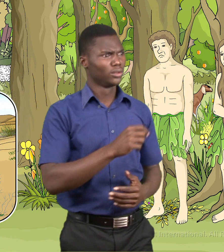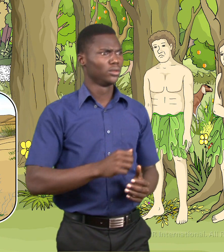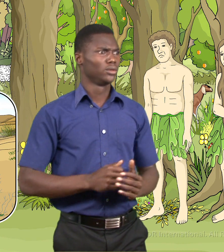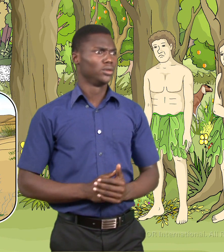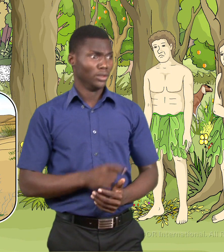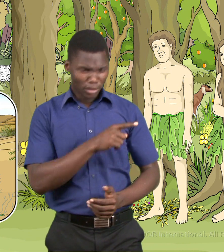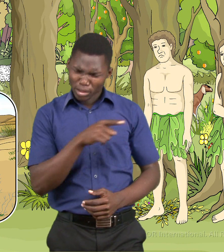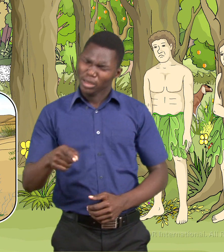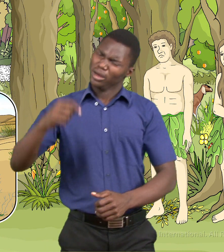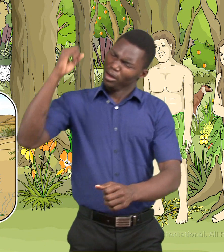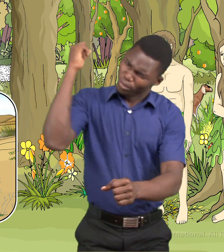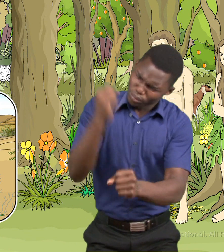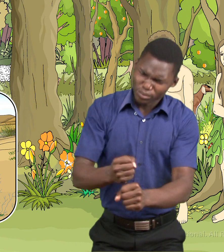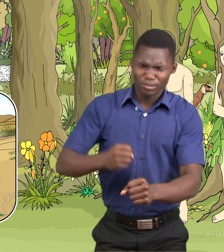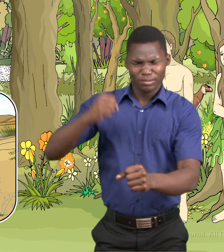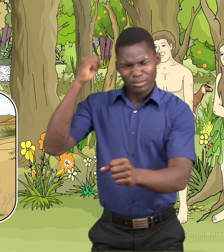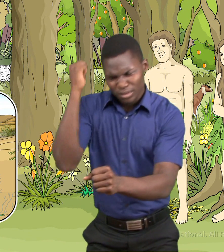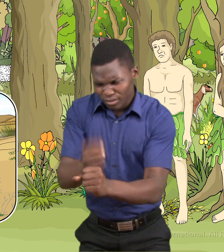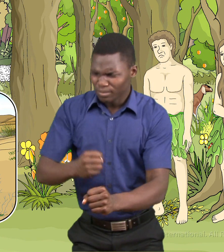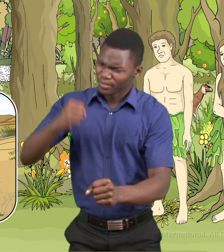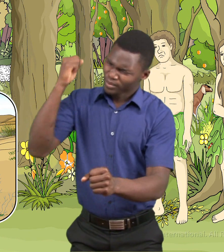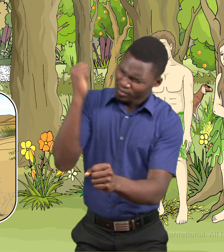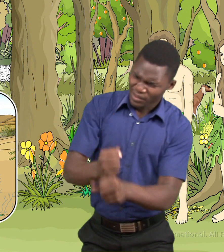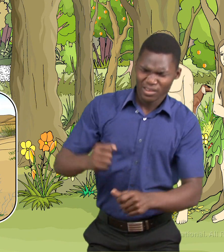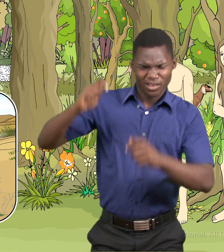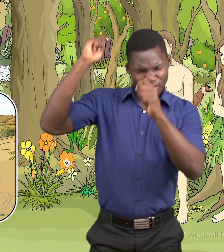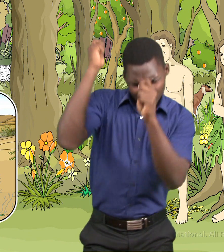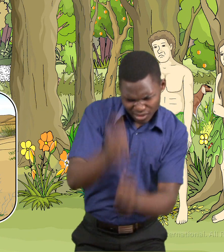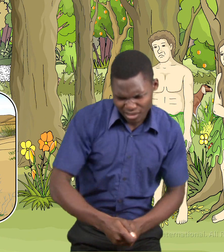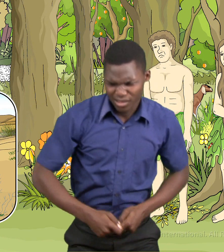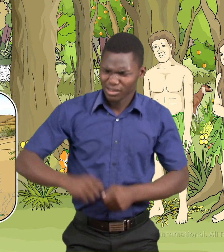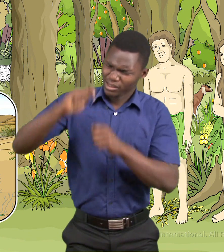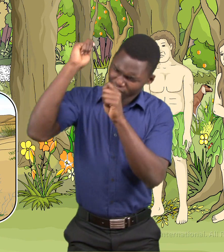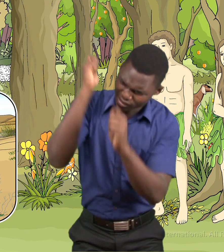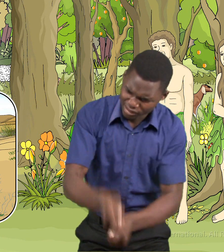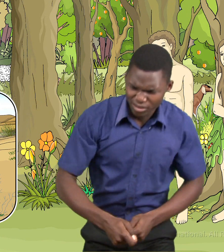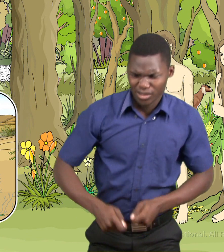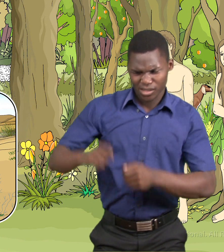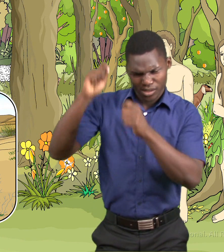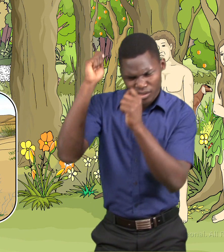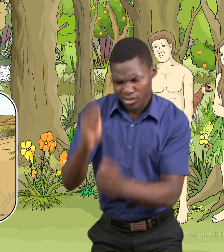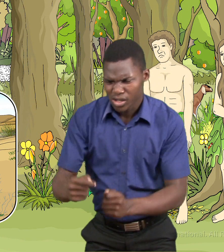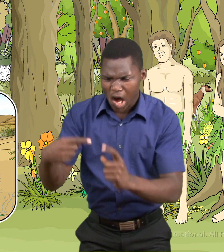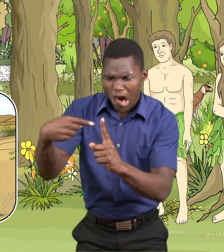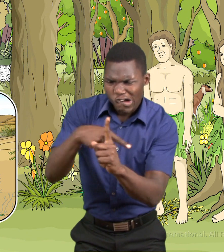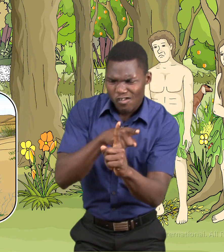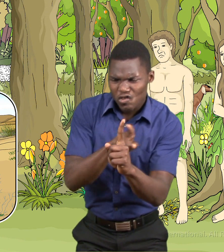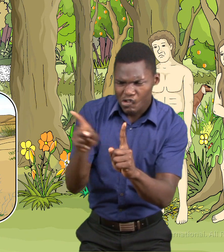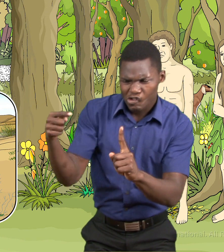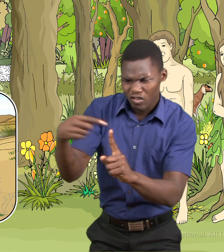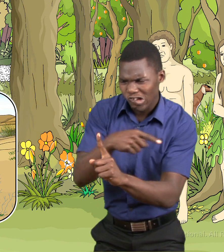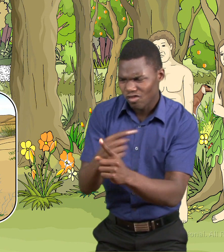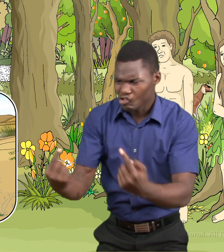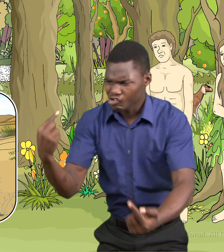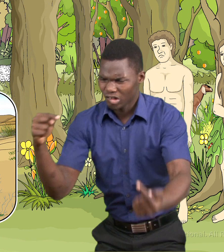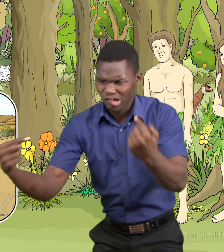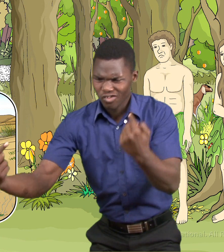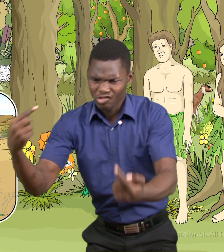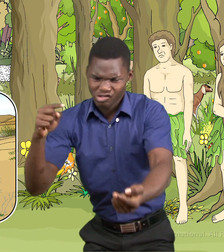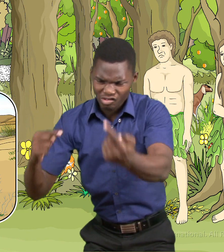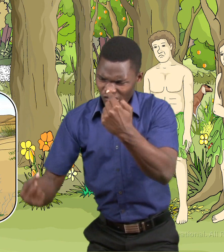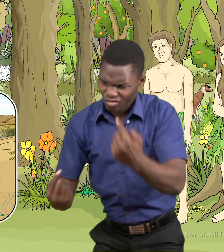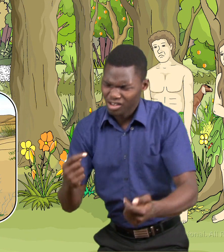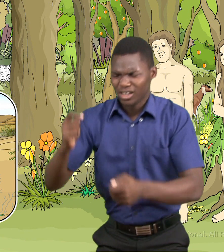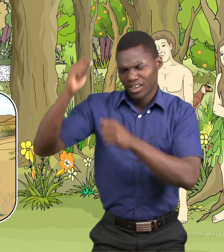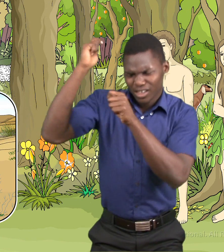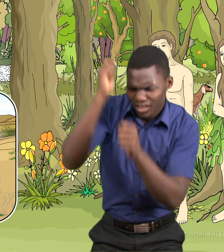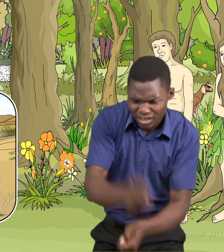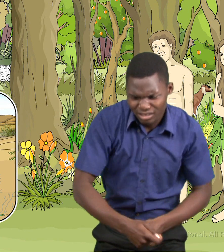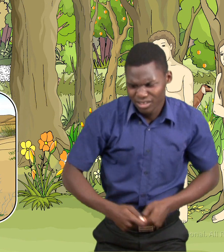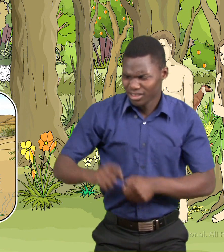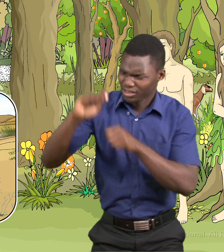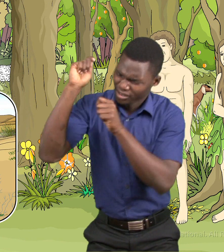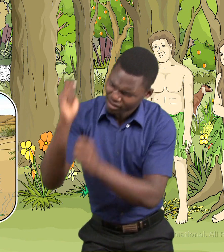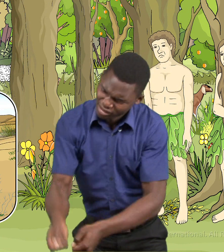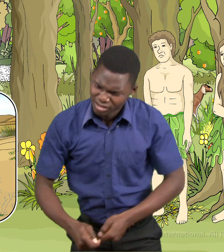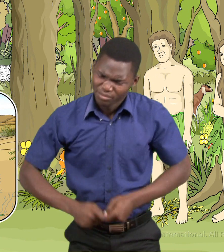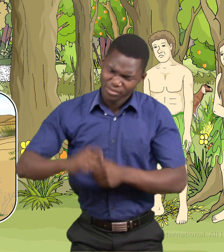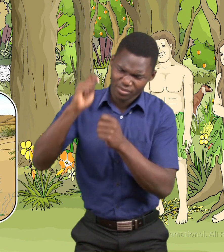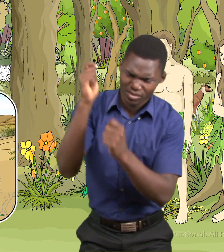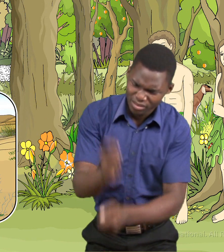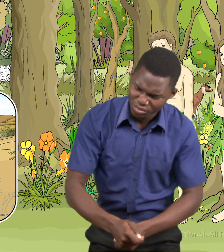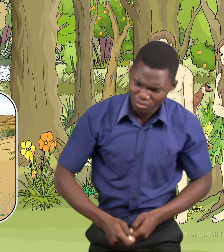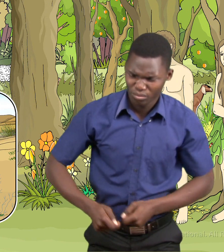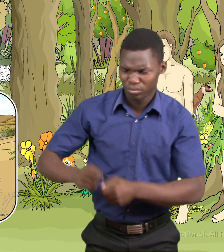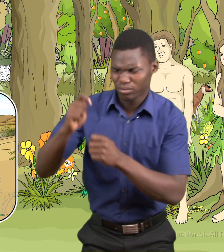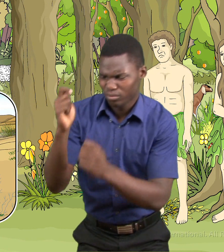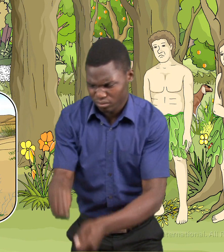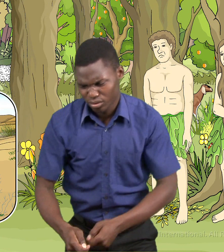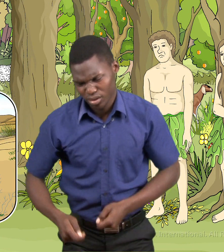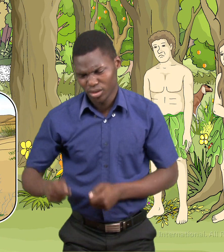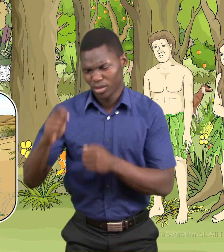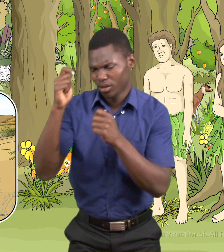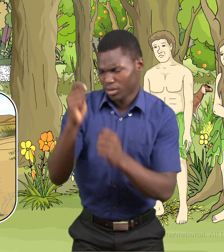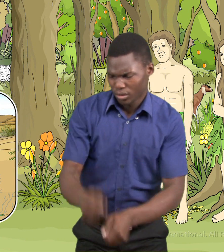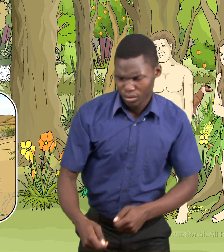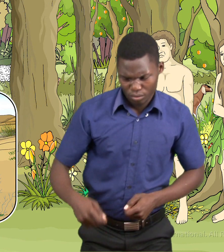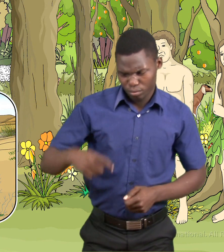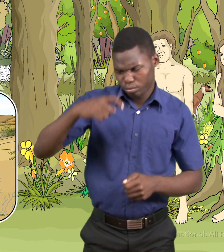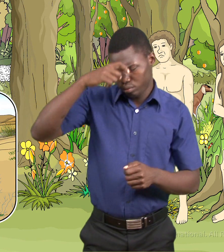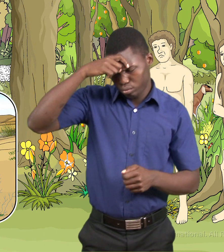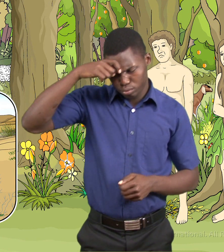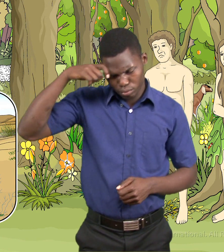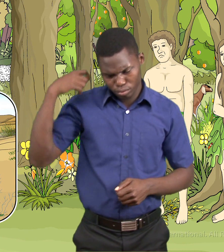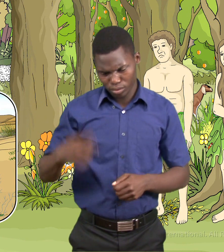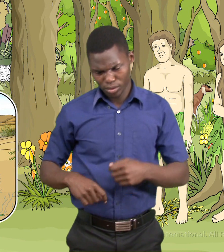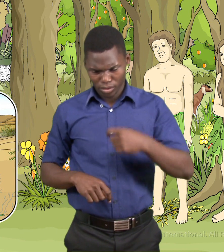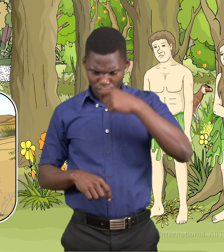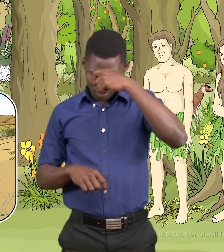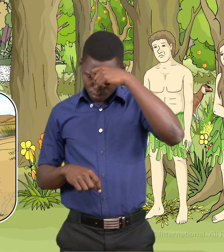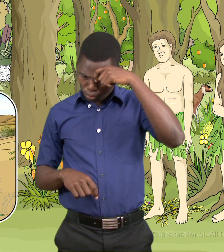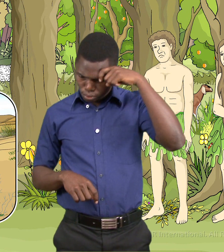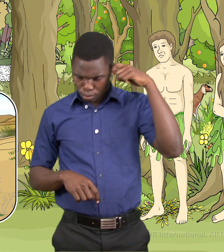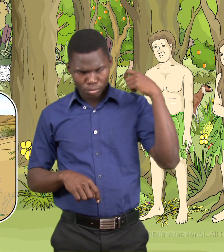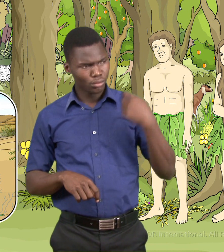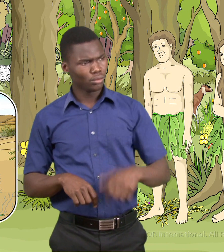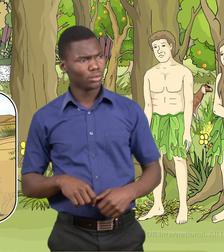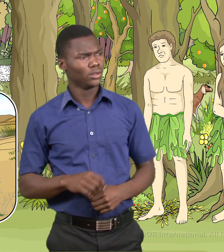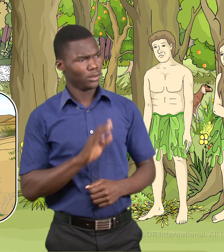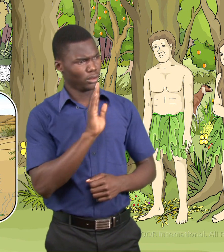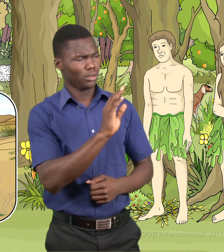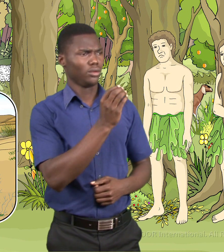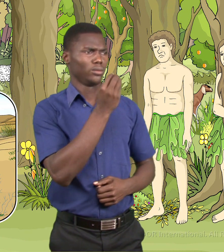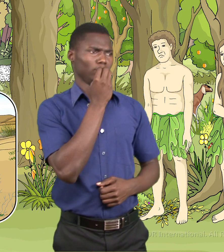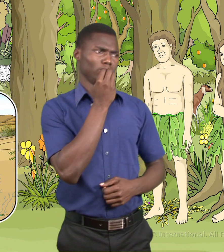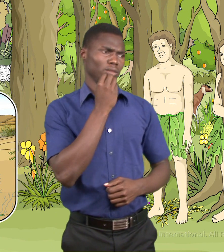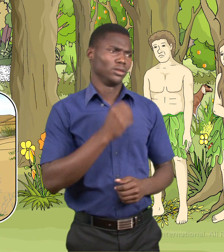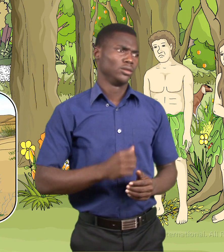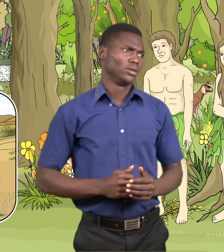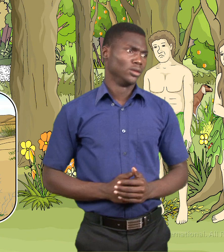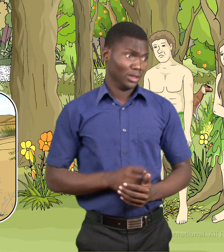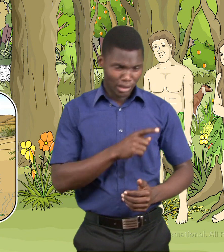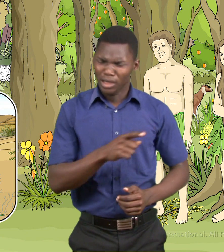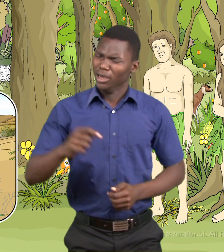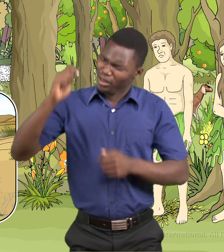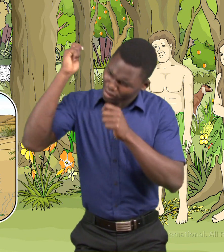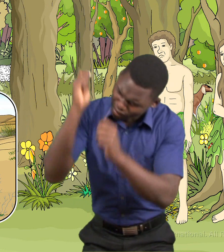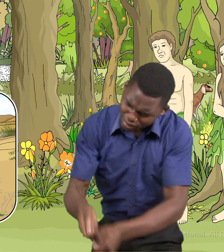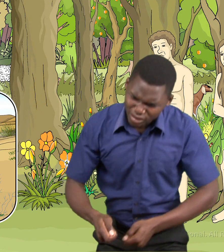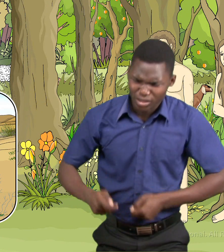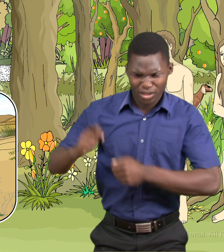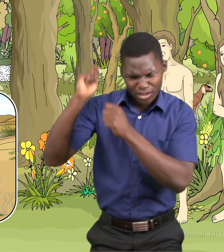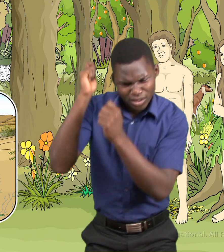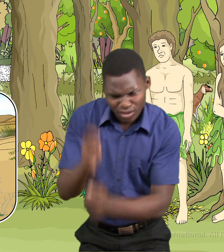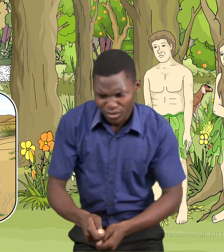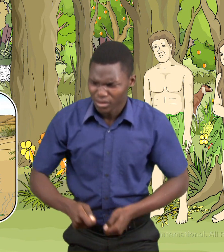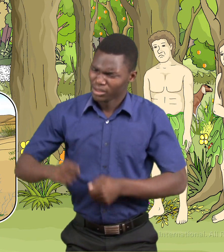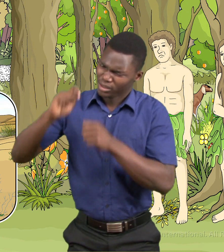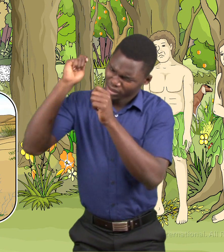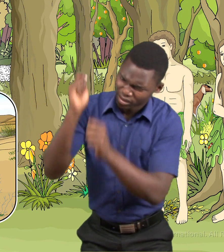through toil you will eat of it all the days of your life. Both thorns and thistles it will yield for you, and you will eat the plants of the field.